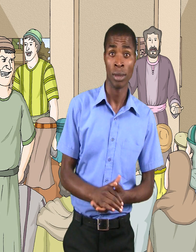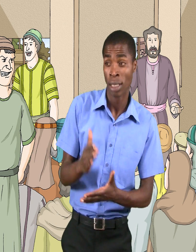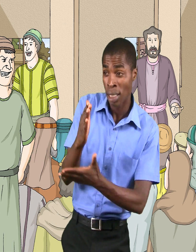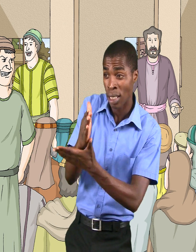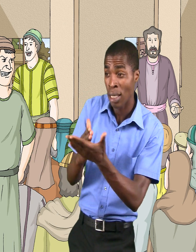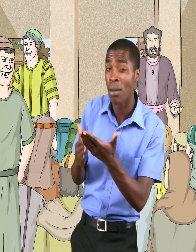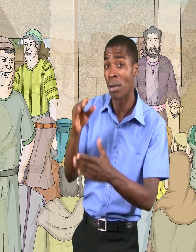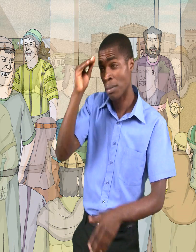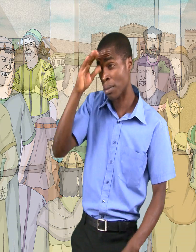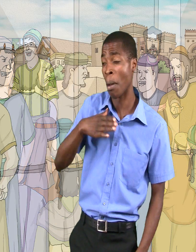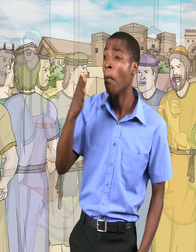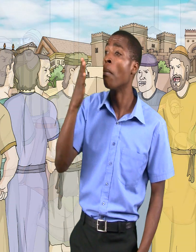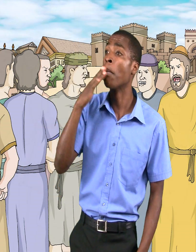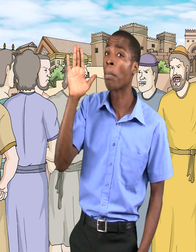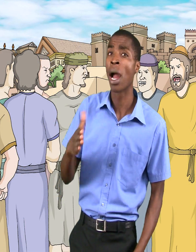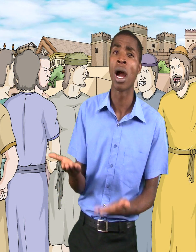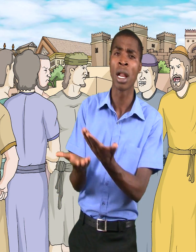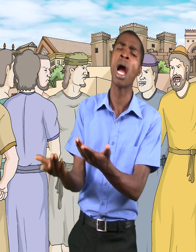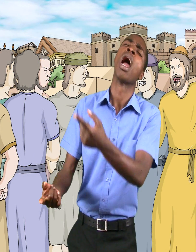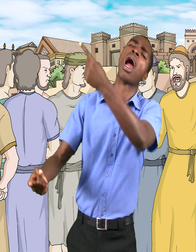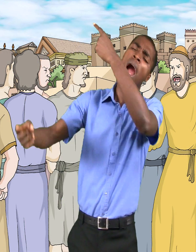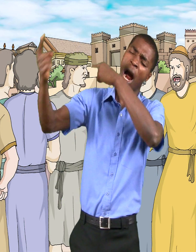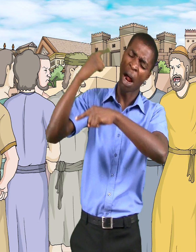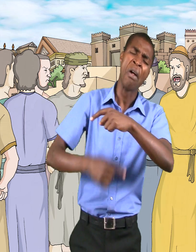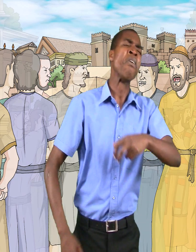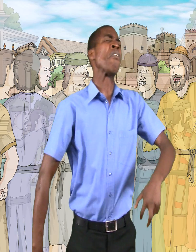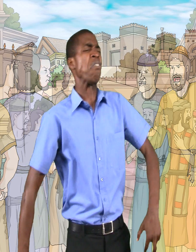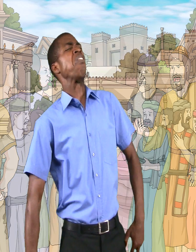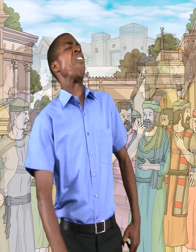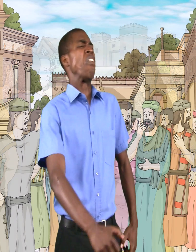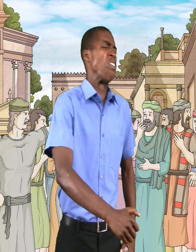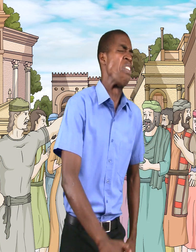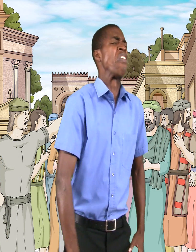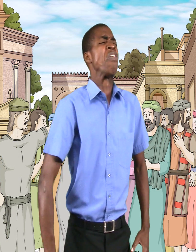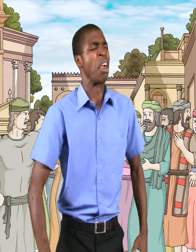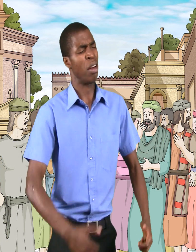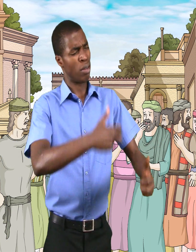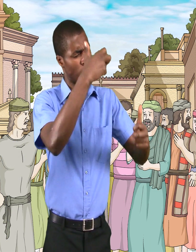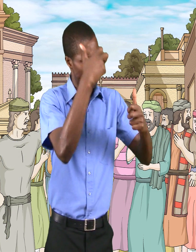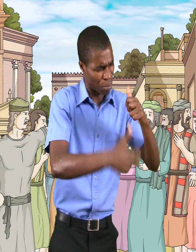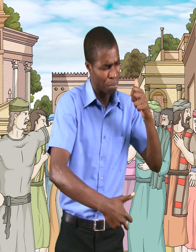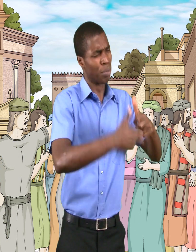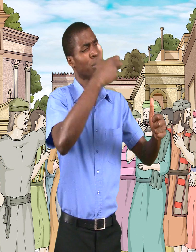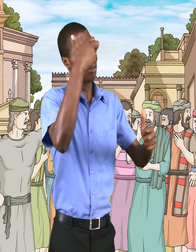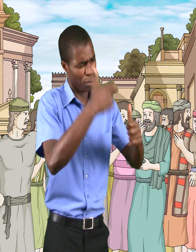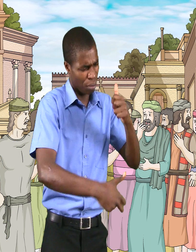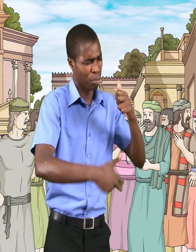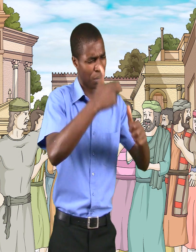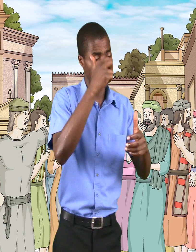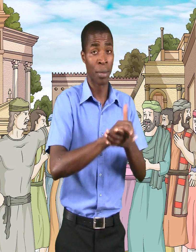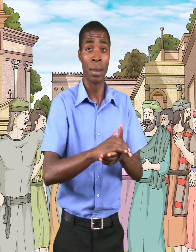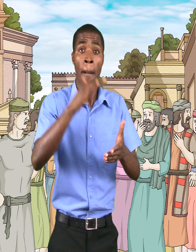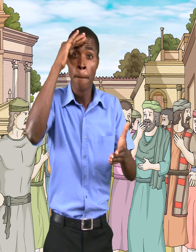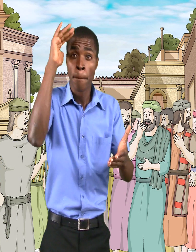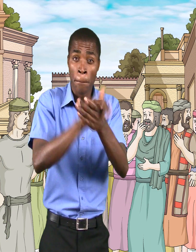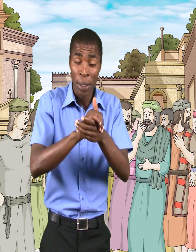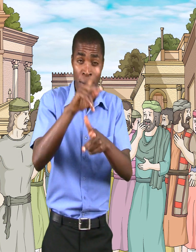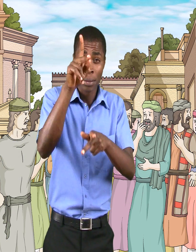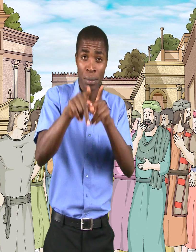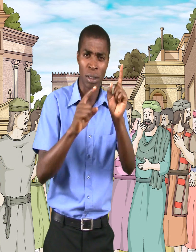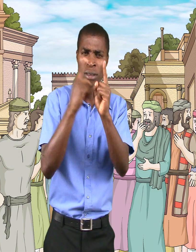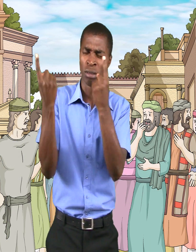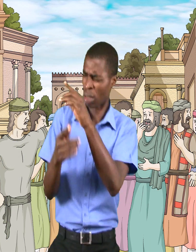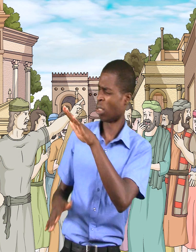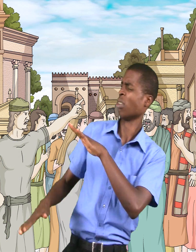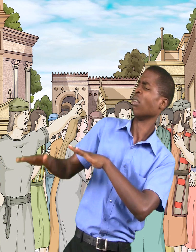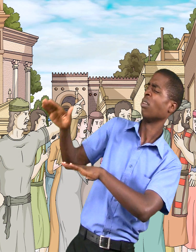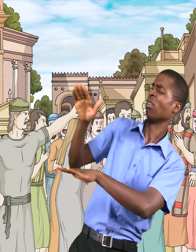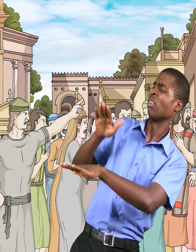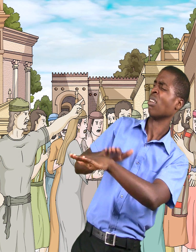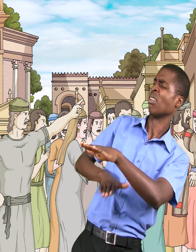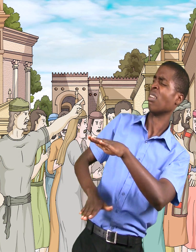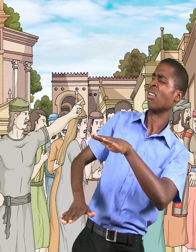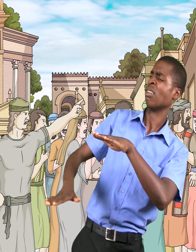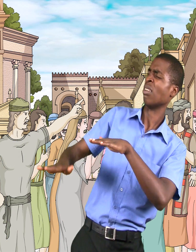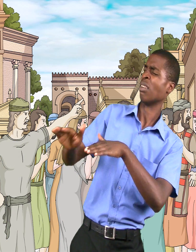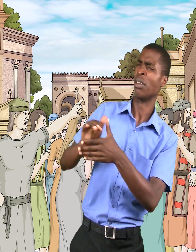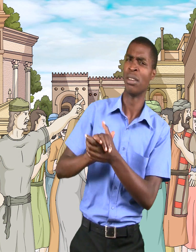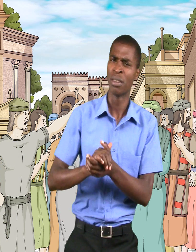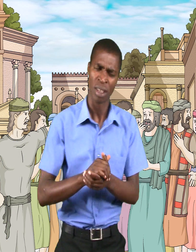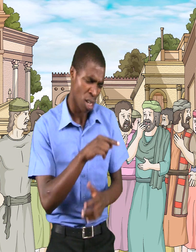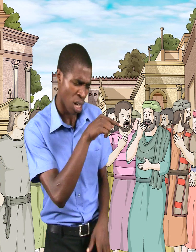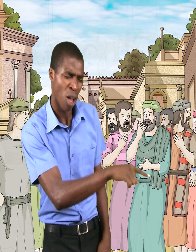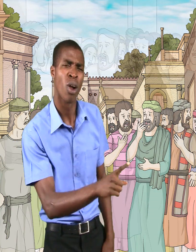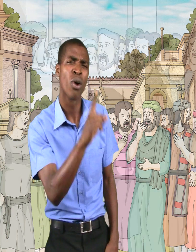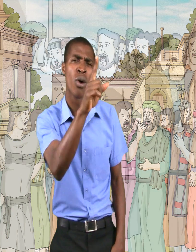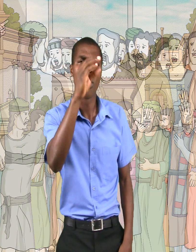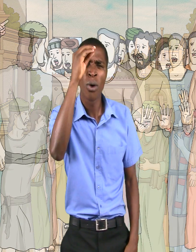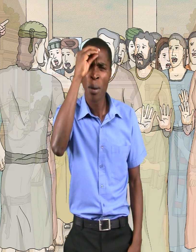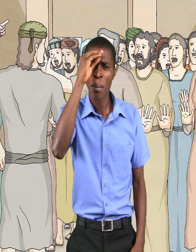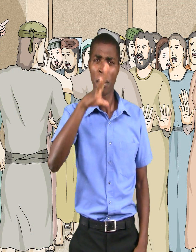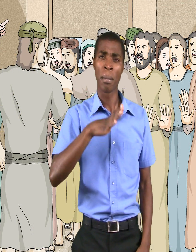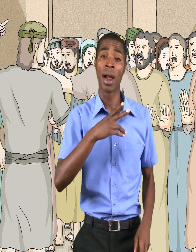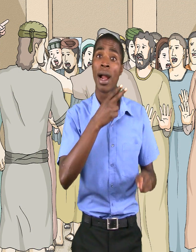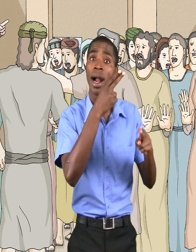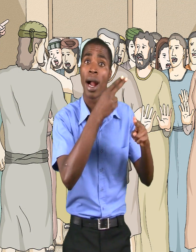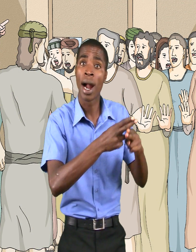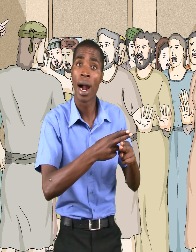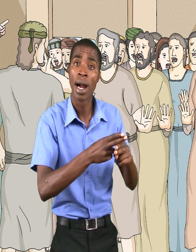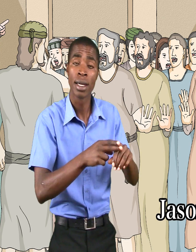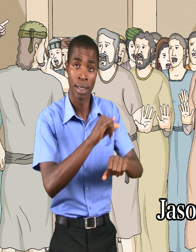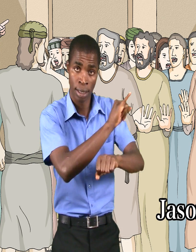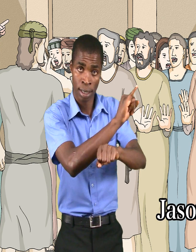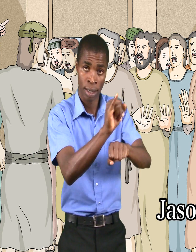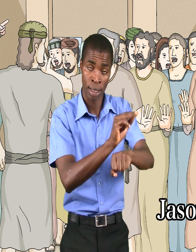So they brought in some troublemakers from the marketplace, formed a mob, and sent the city into an uproar.